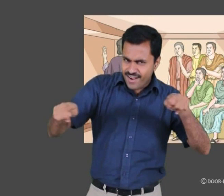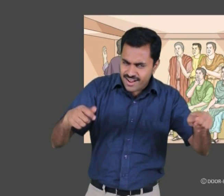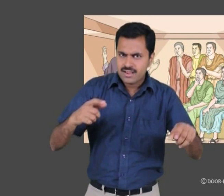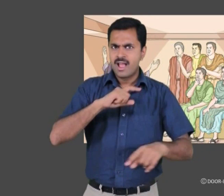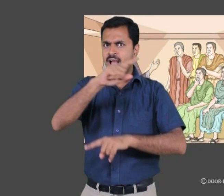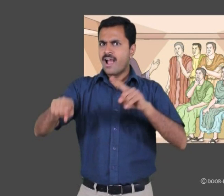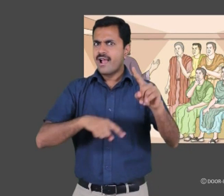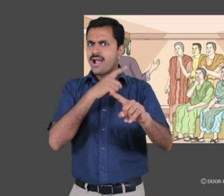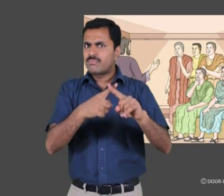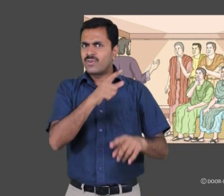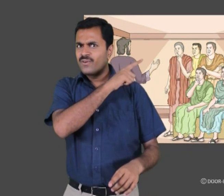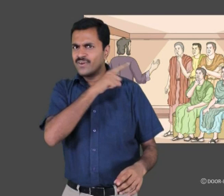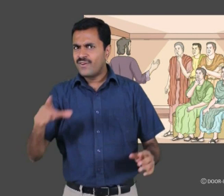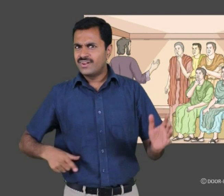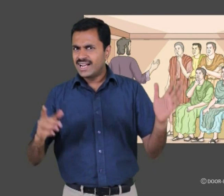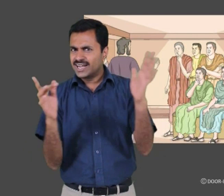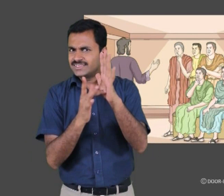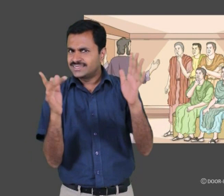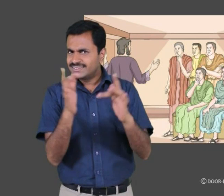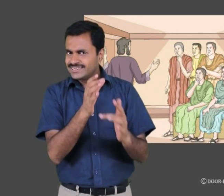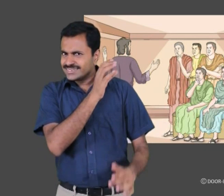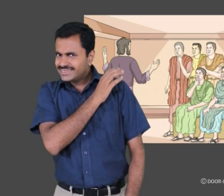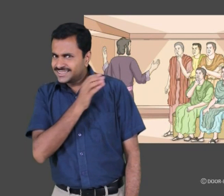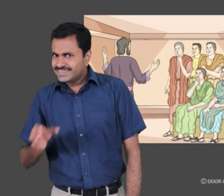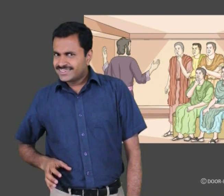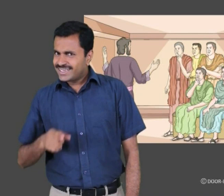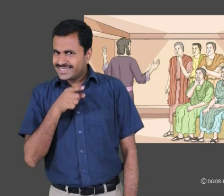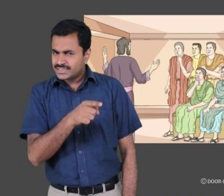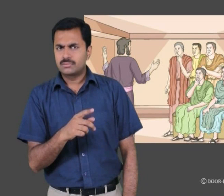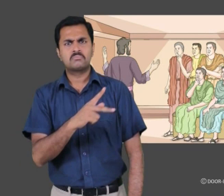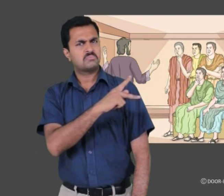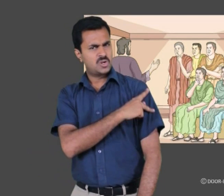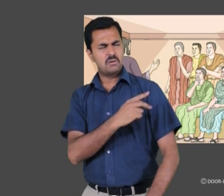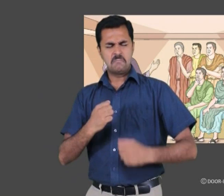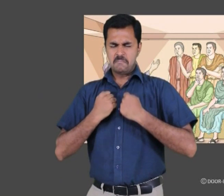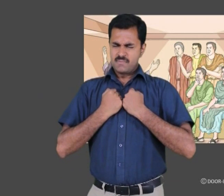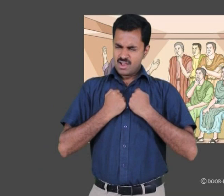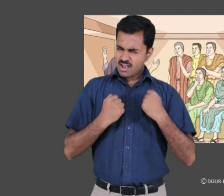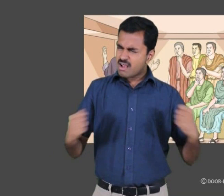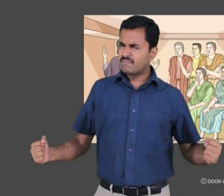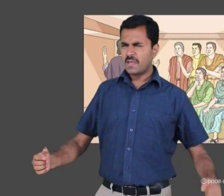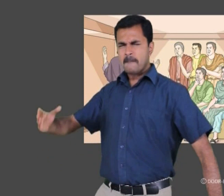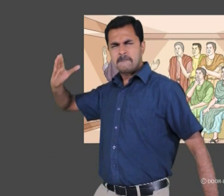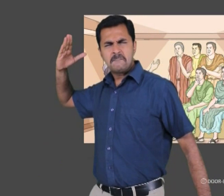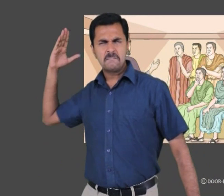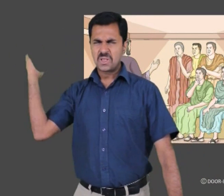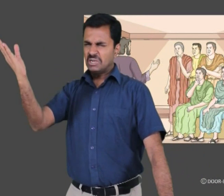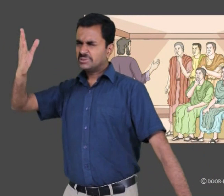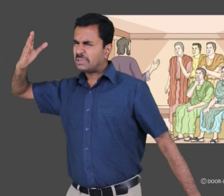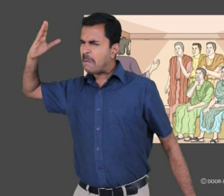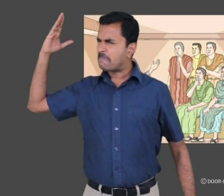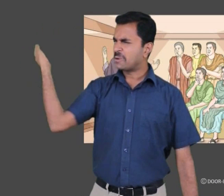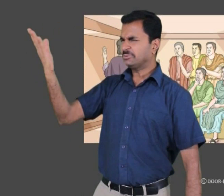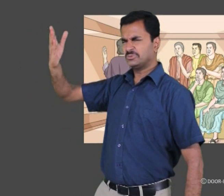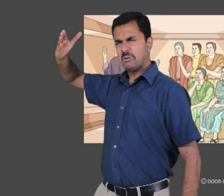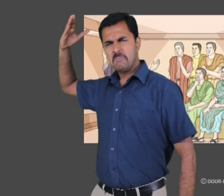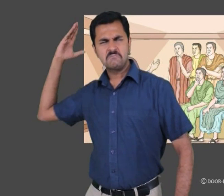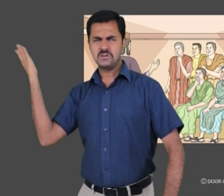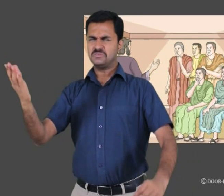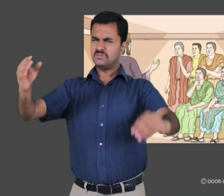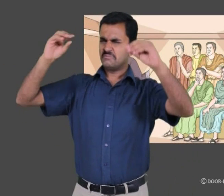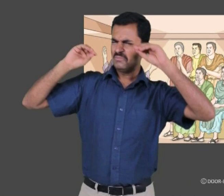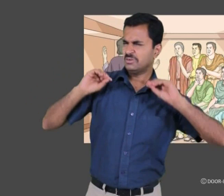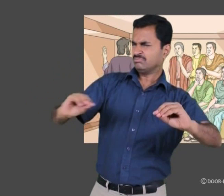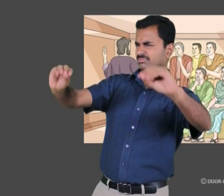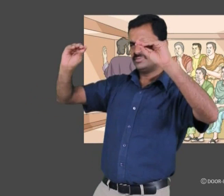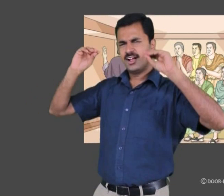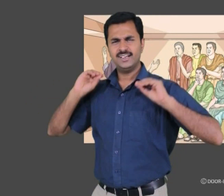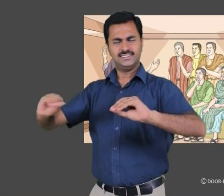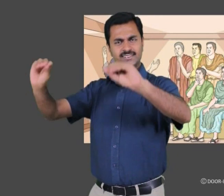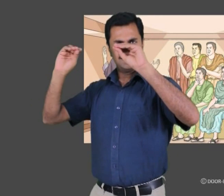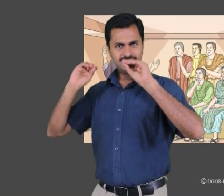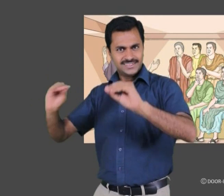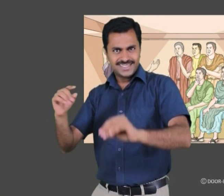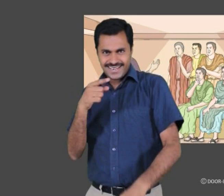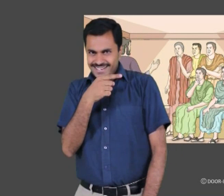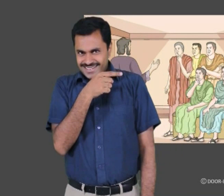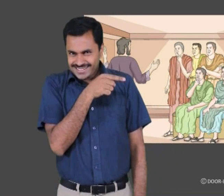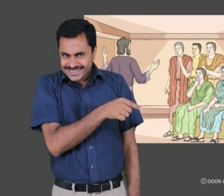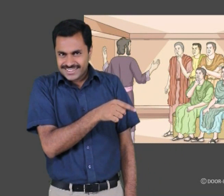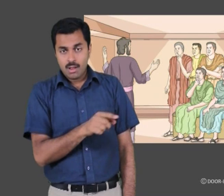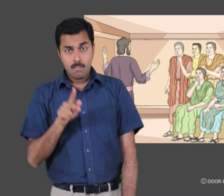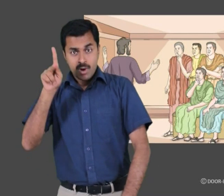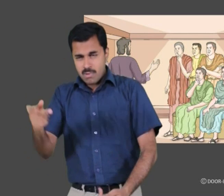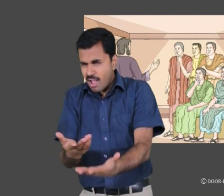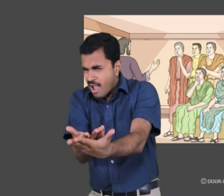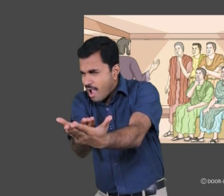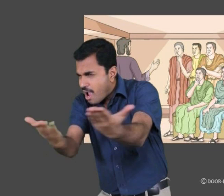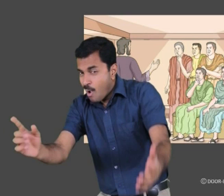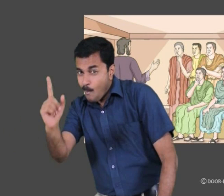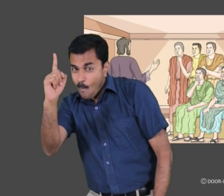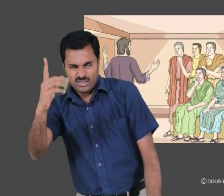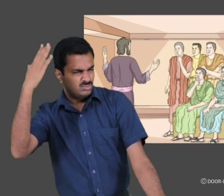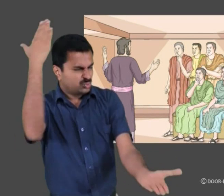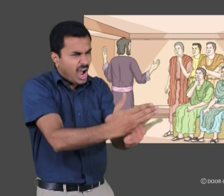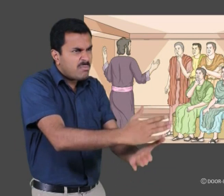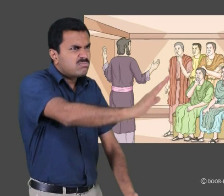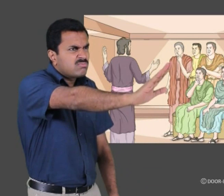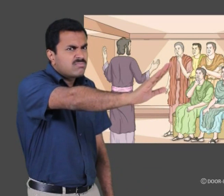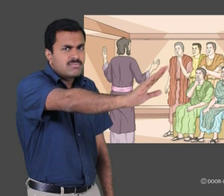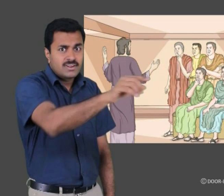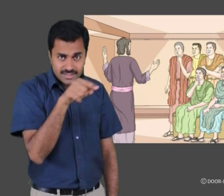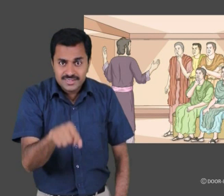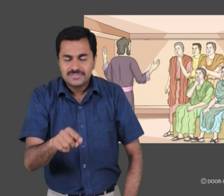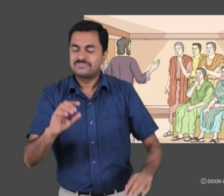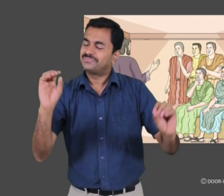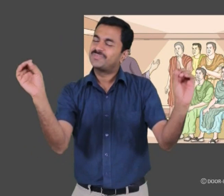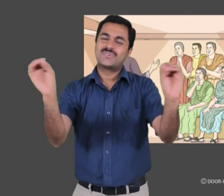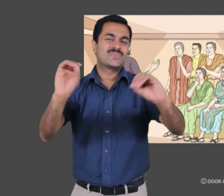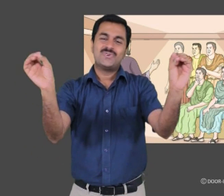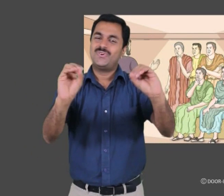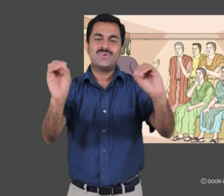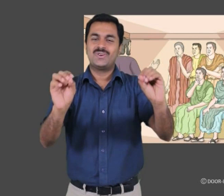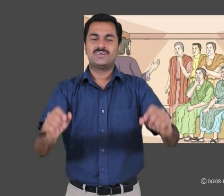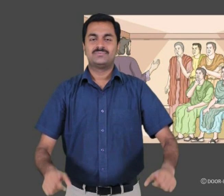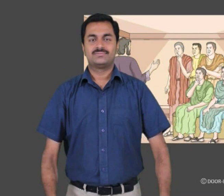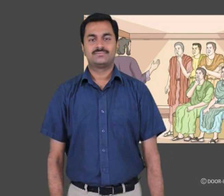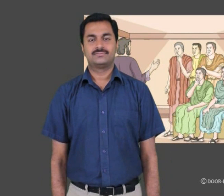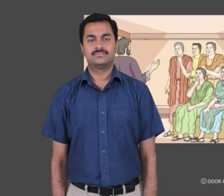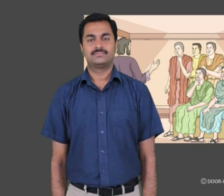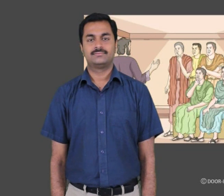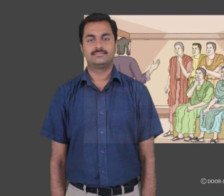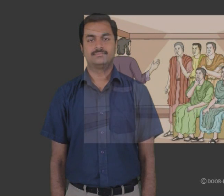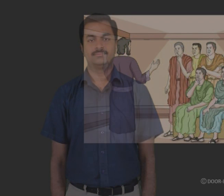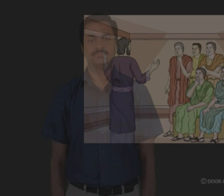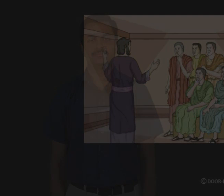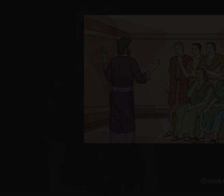Boldly and freely he proclaimed the kingdom of God and taught about the Lord Jesus Christ.